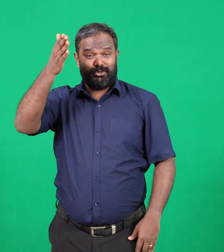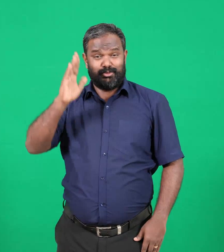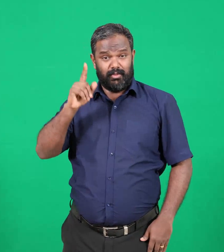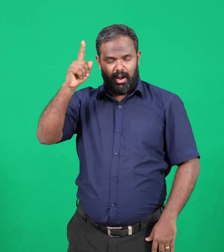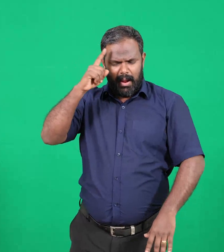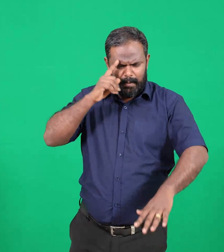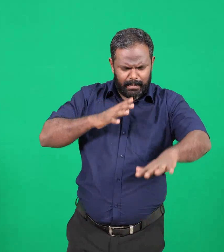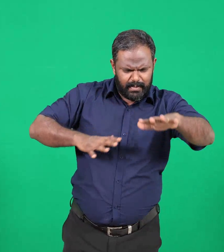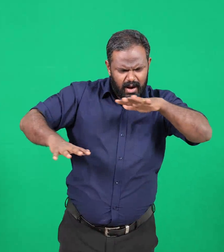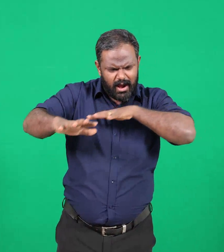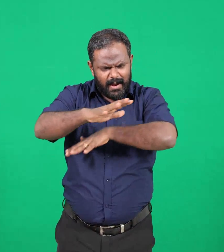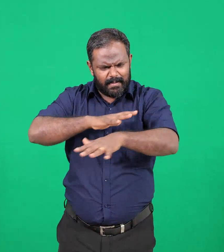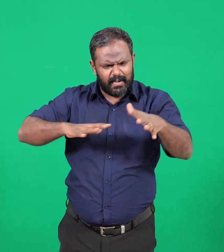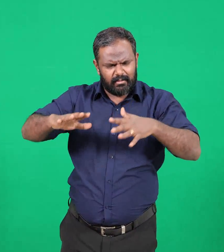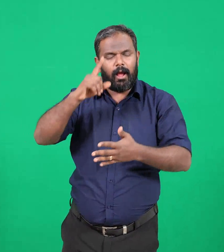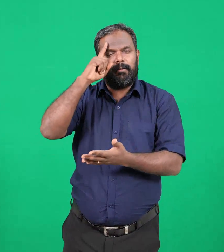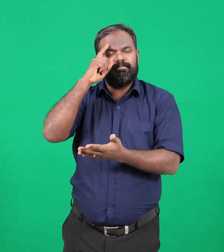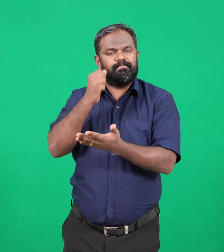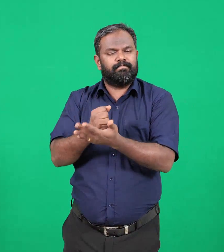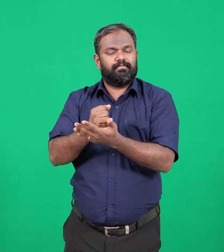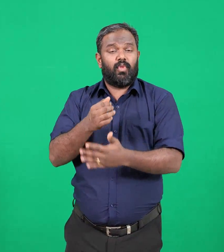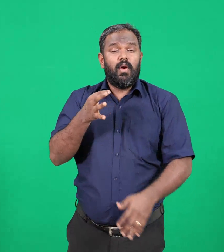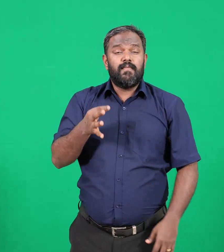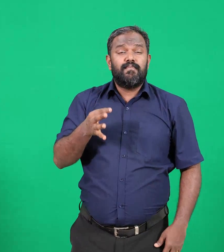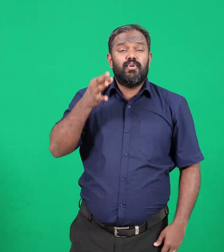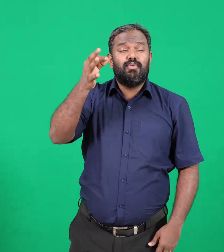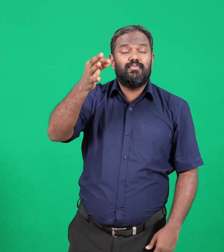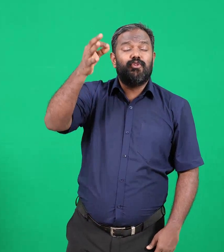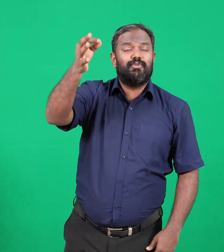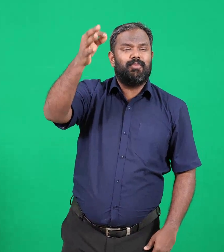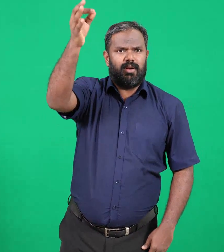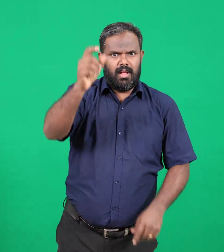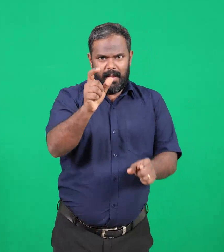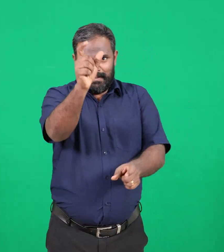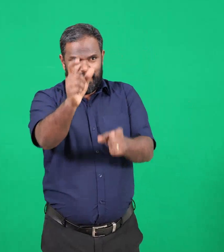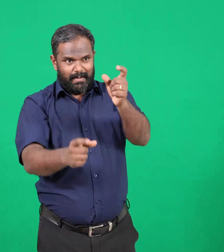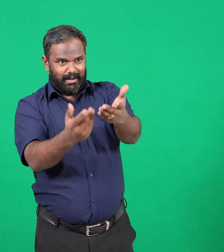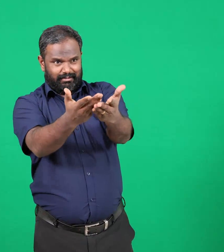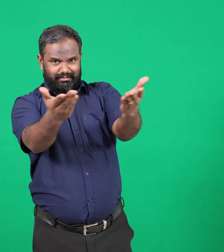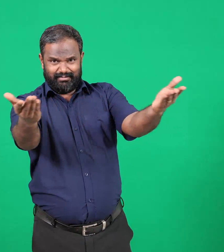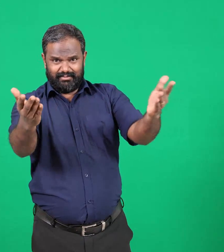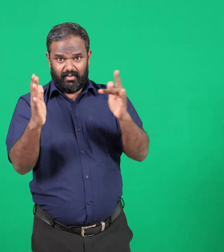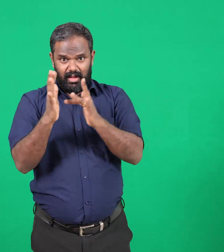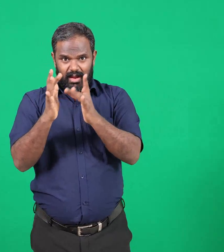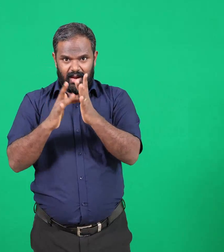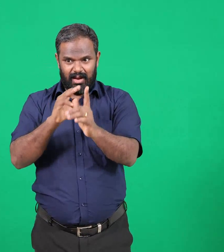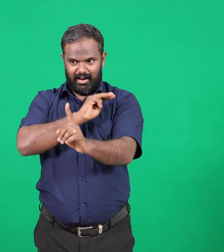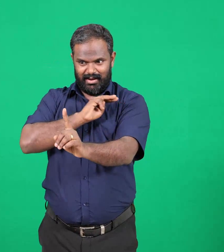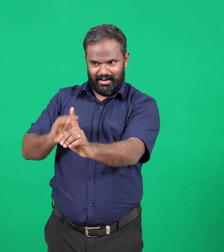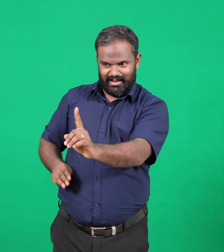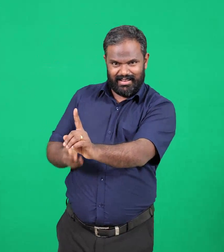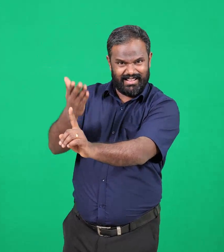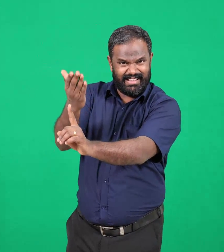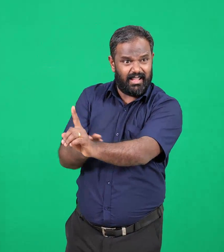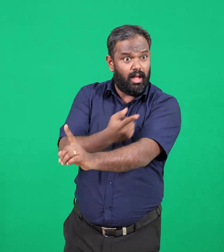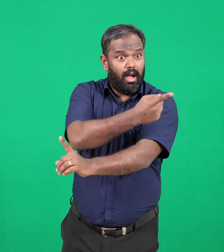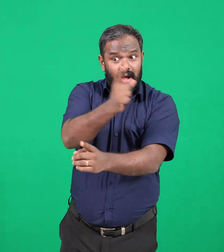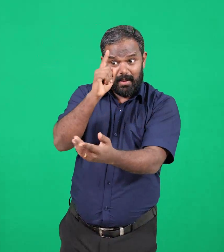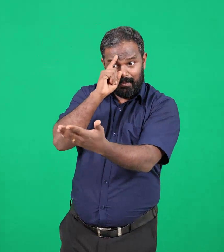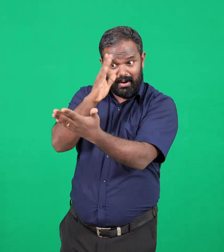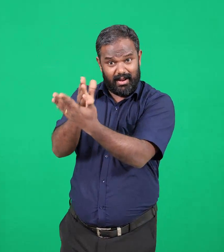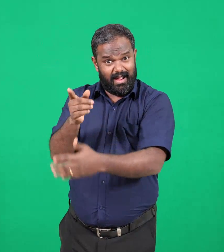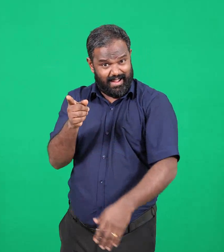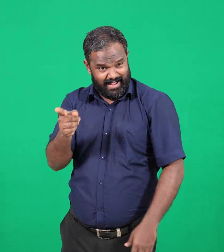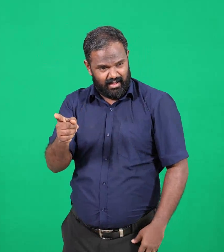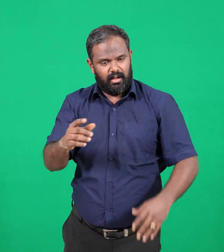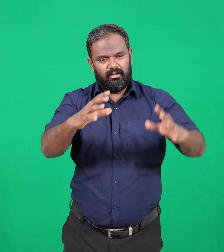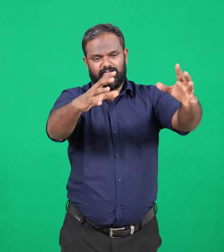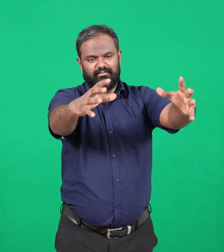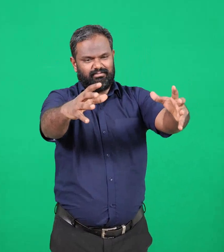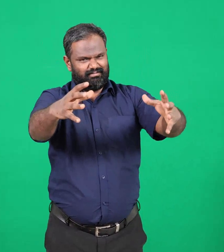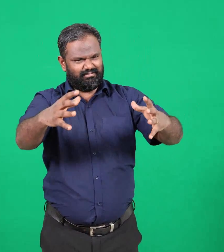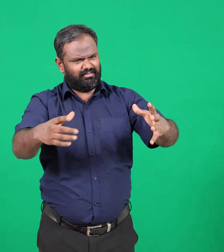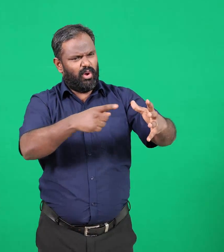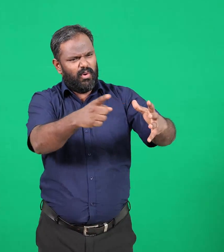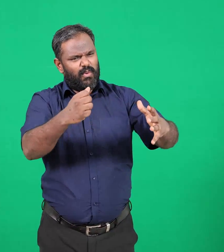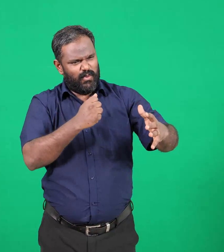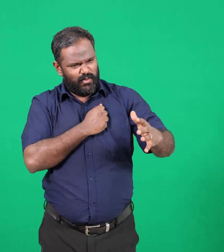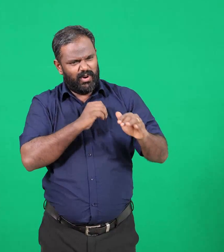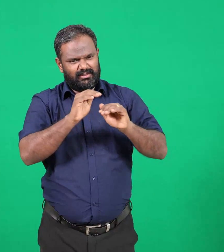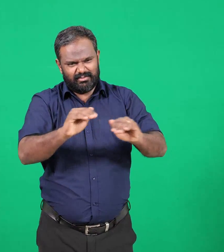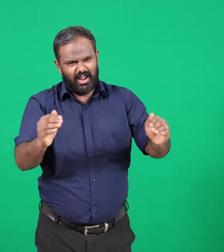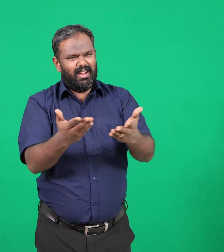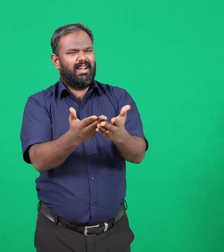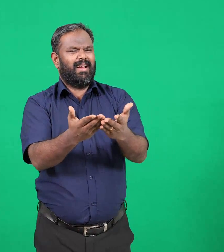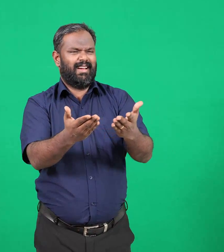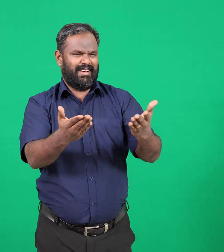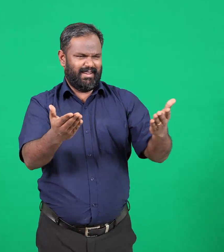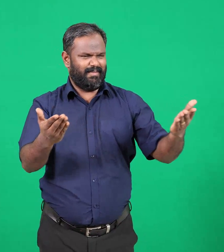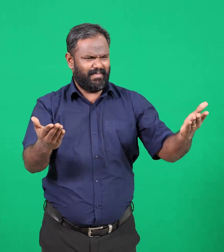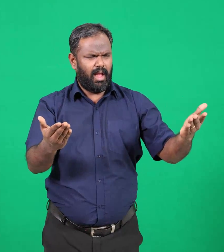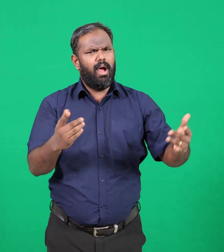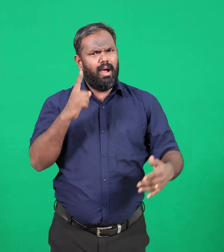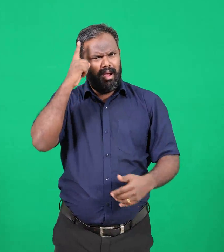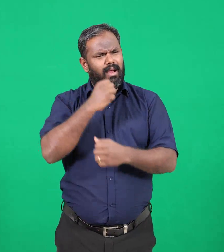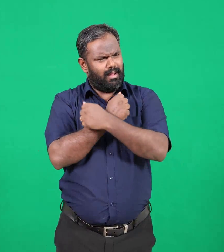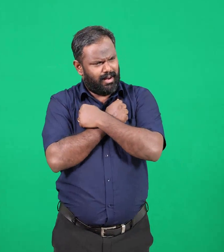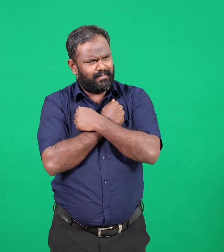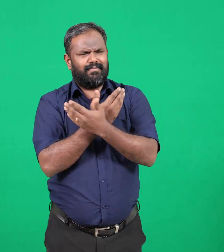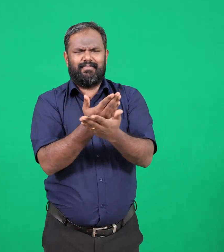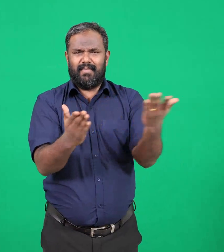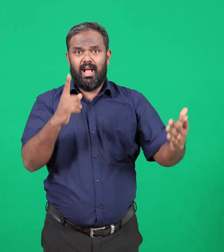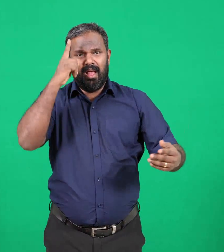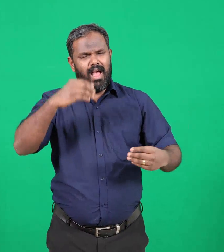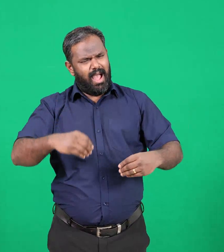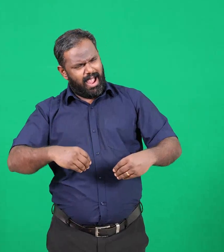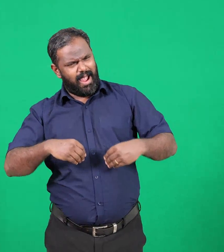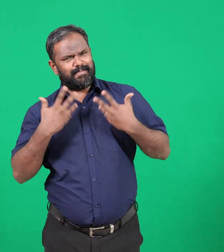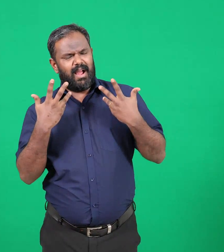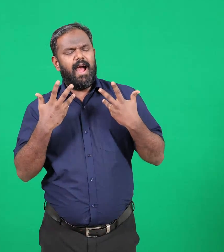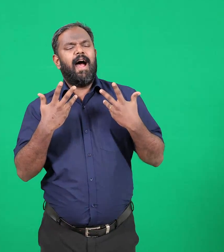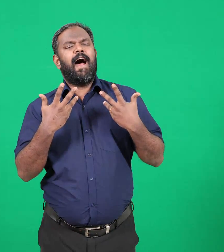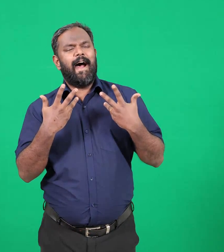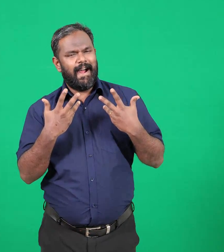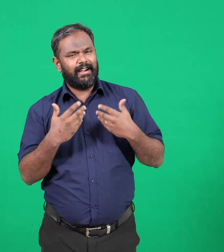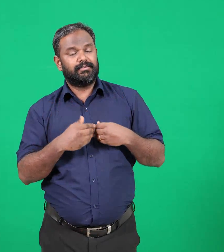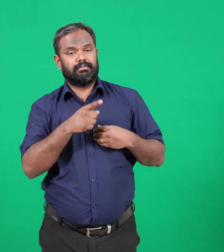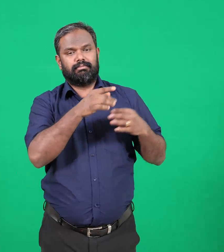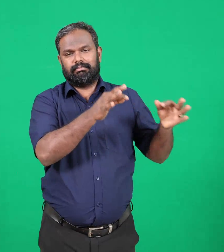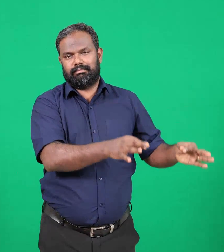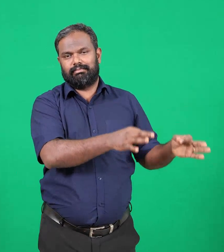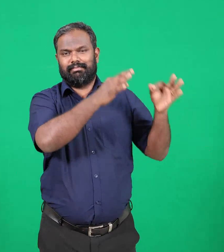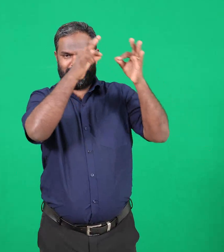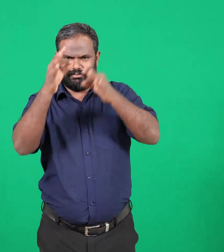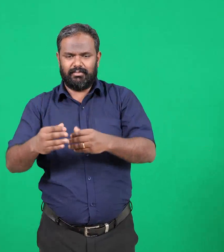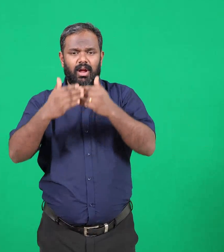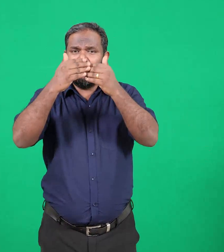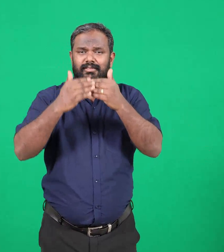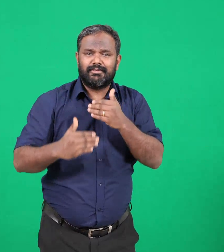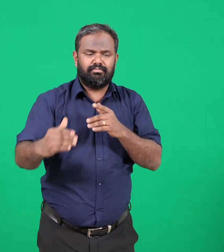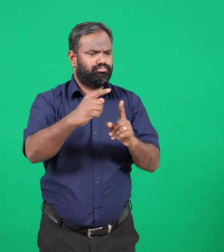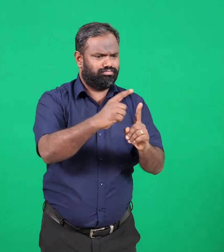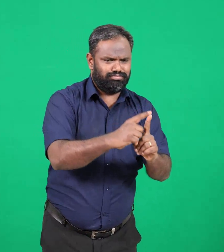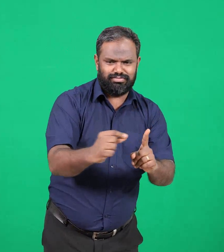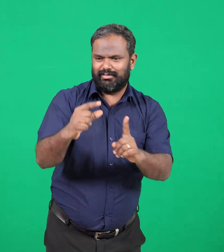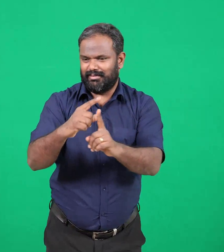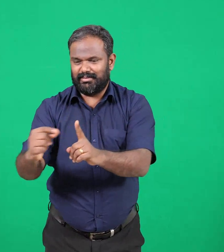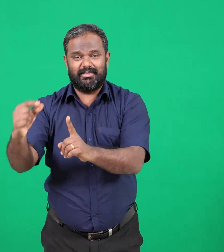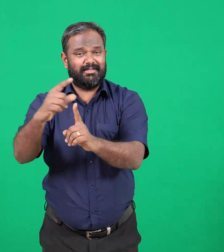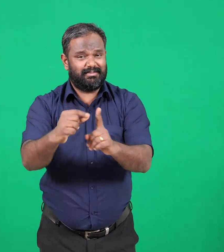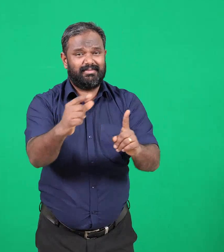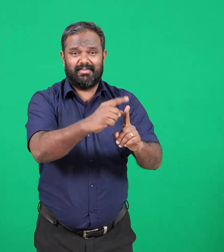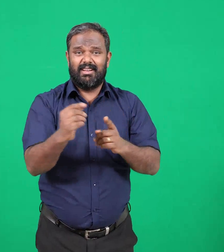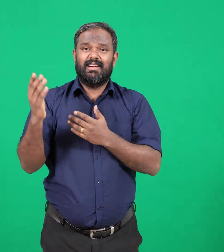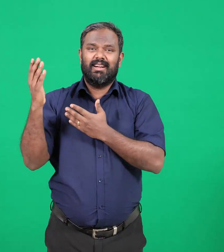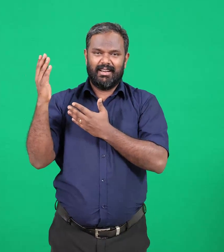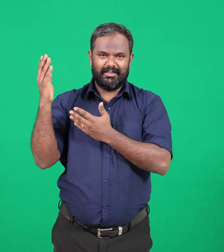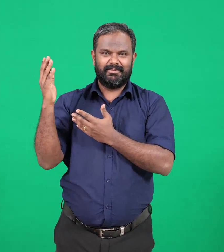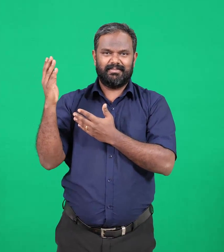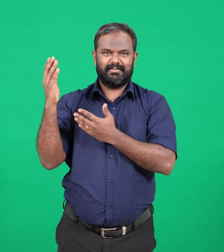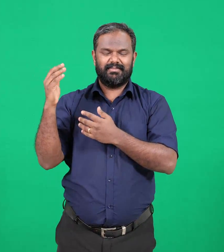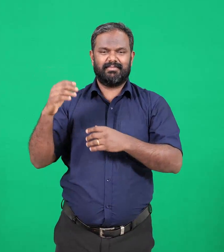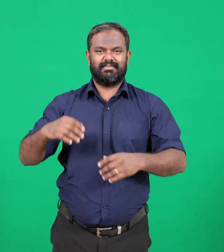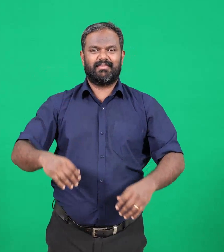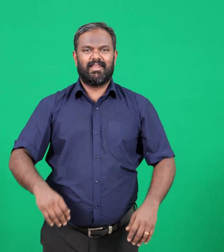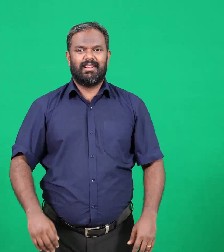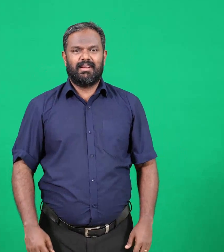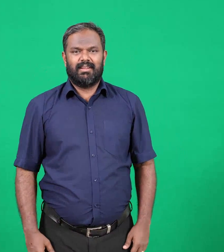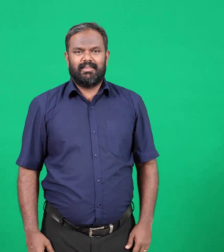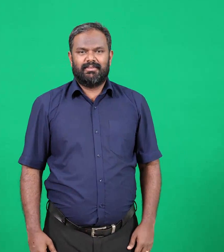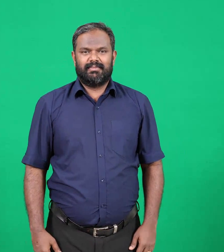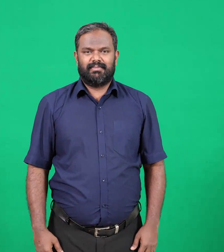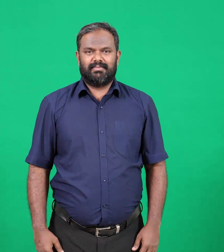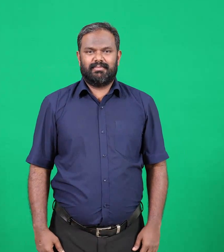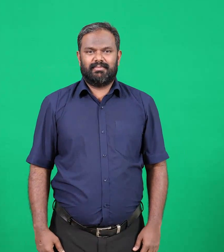In love He predestined us for adoption as His sons through Jesus Christ, according to the good pleasure of His will,